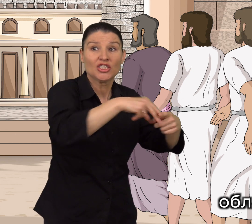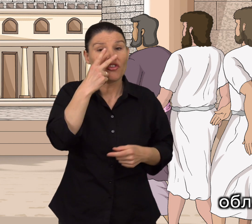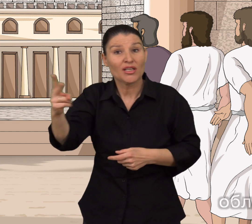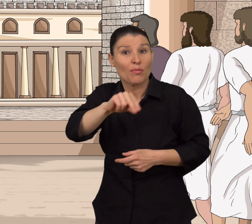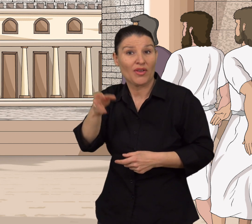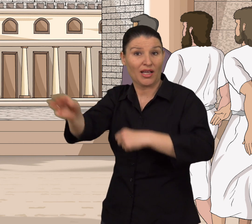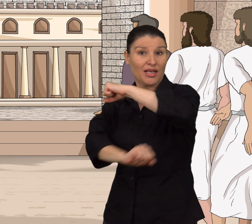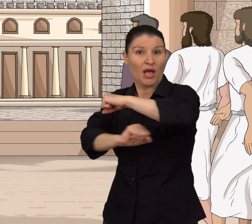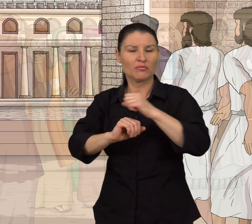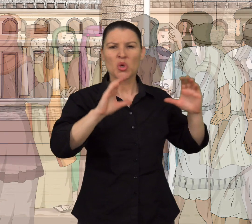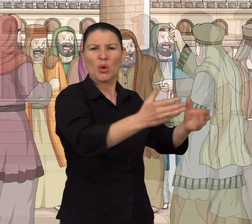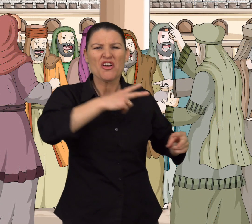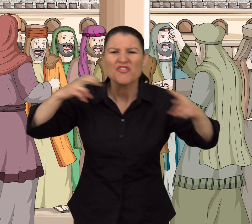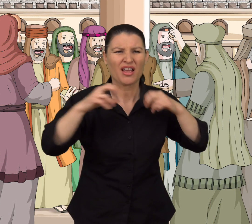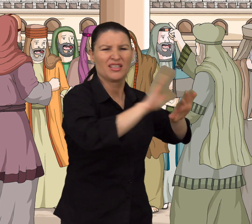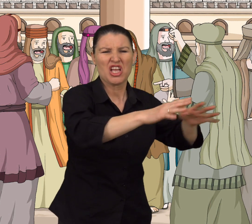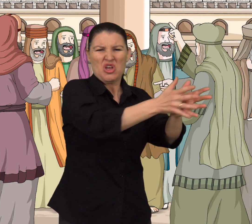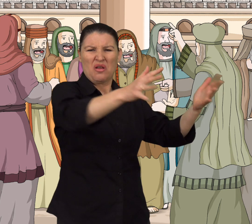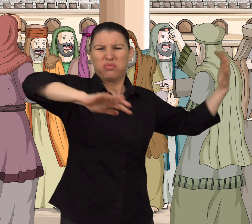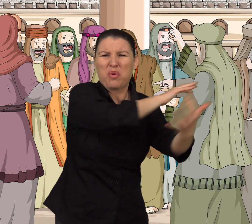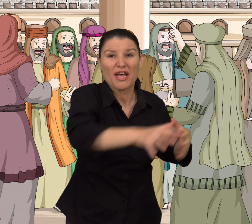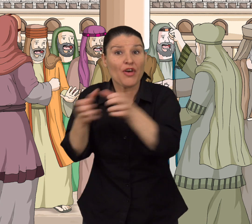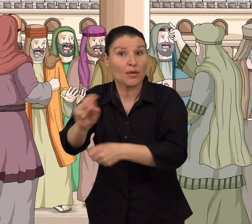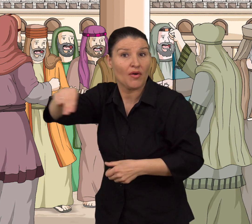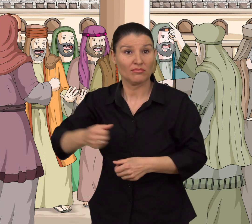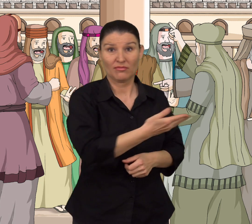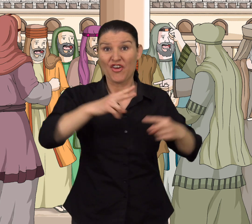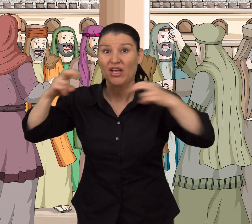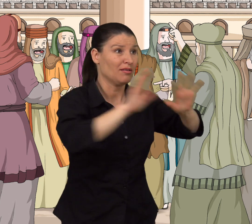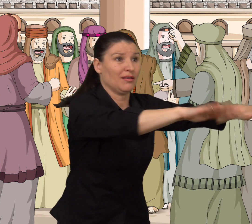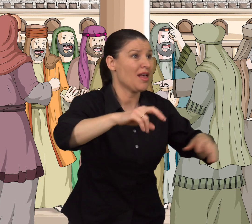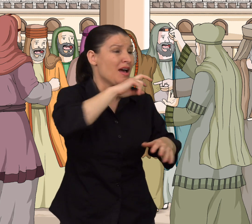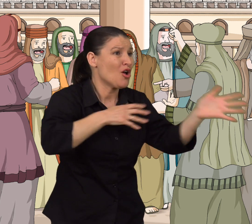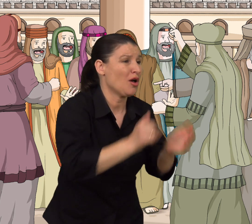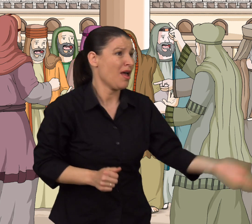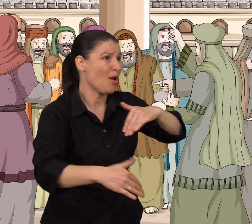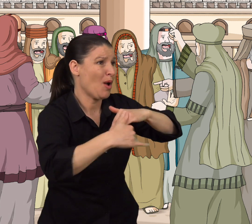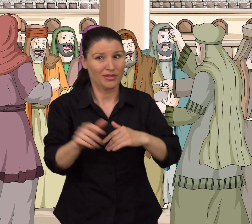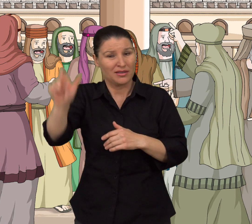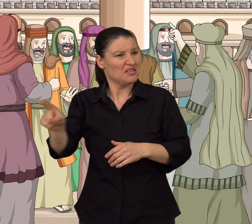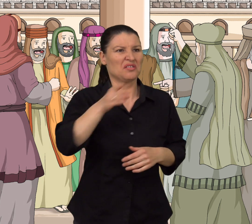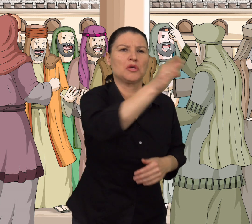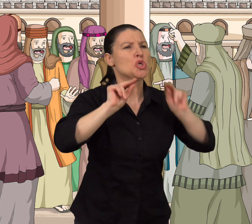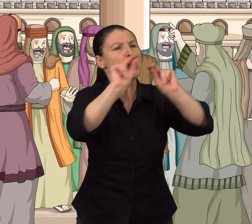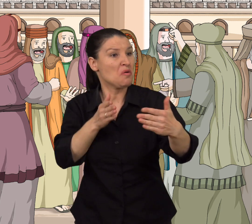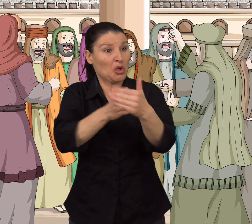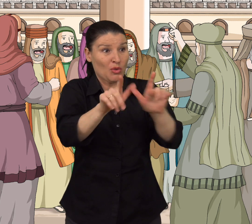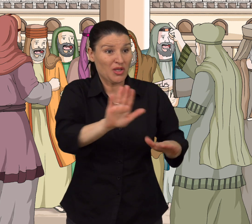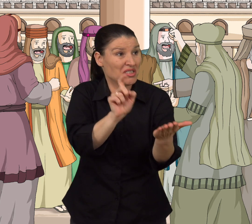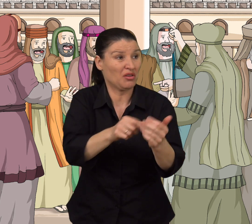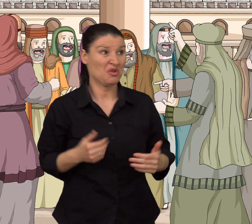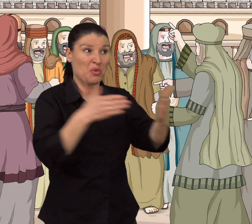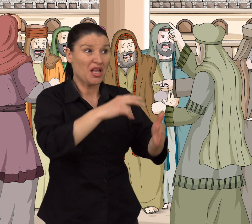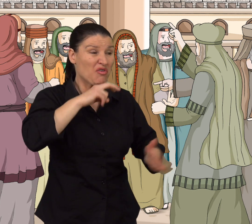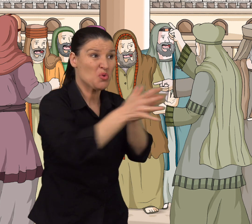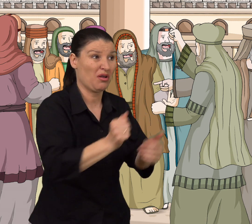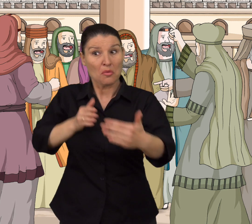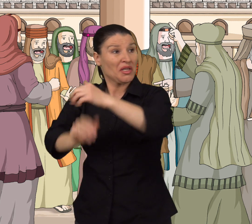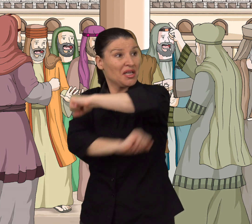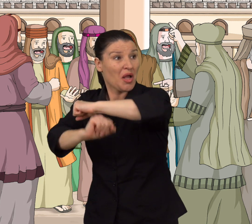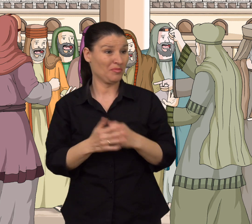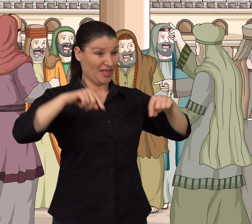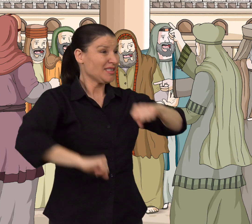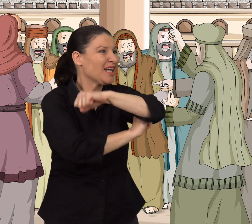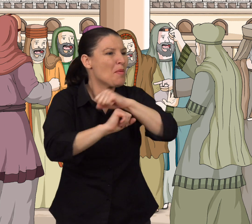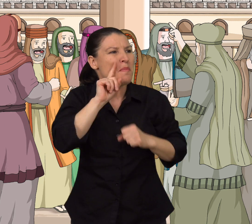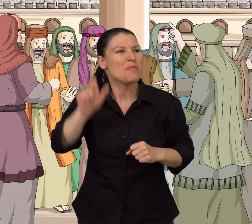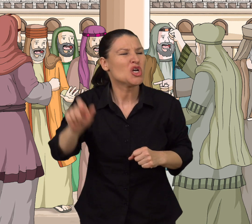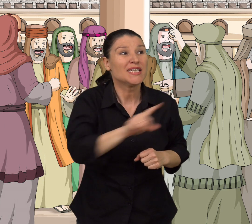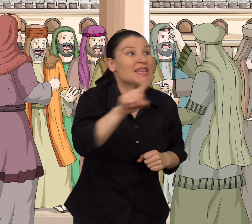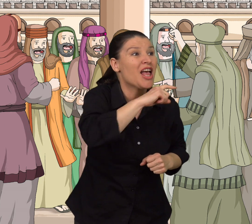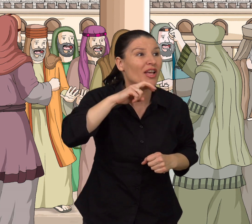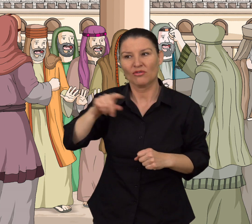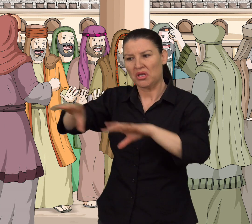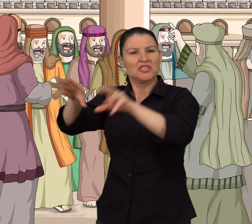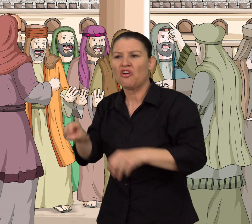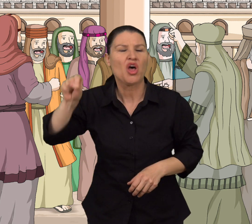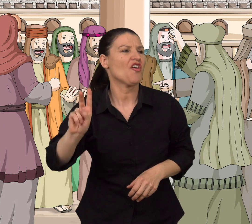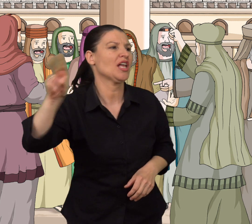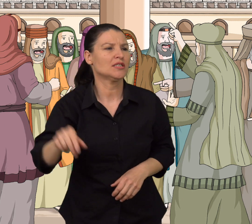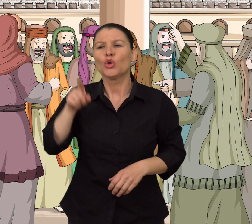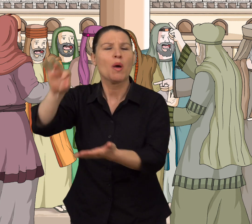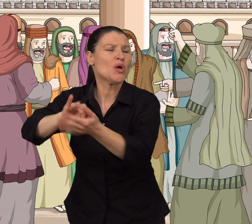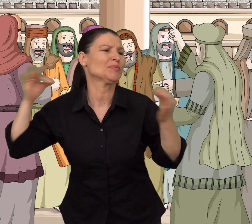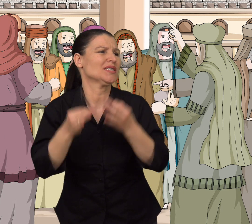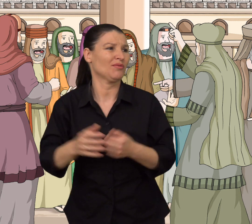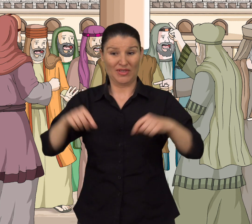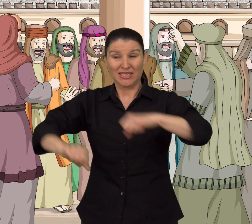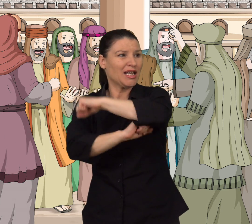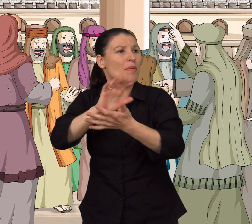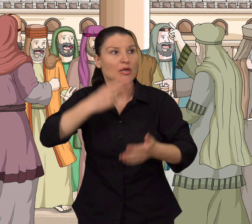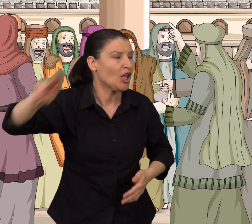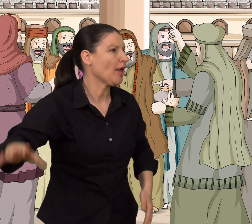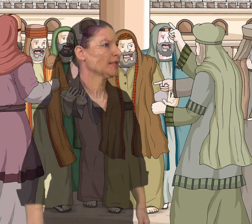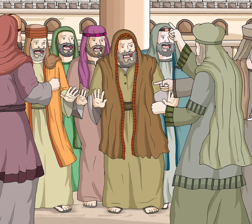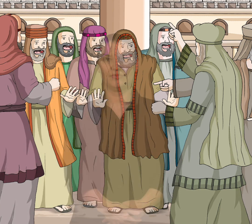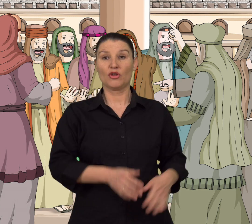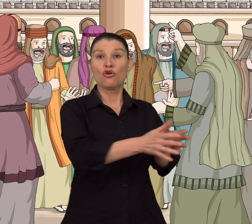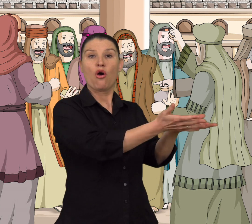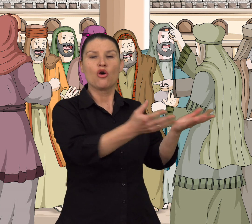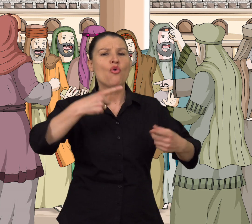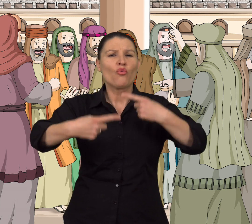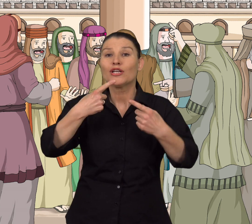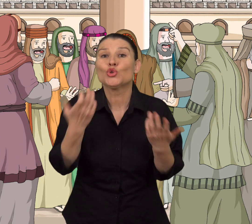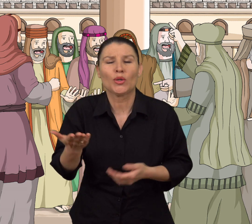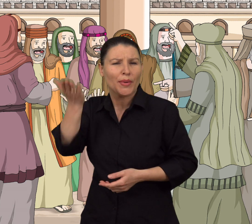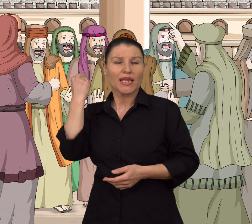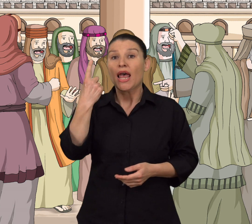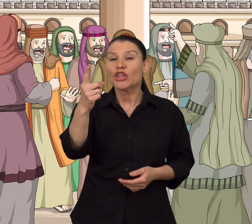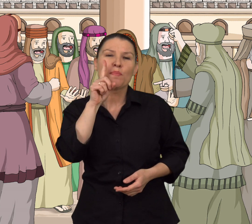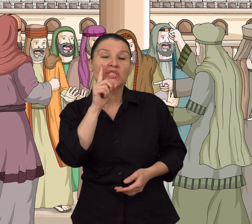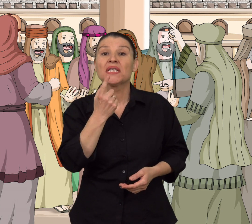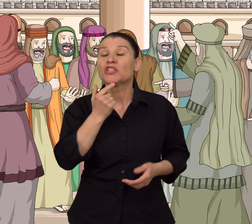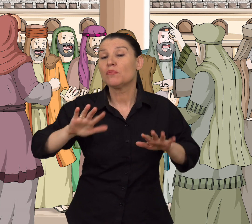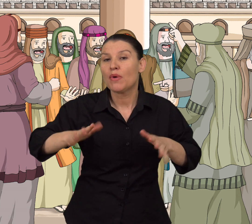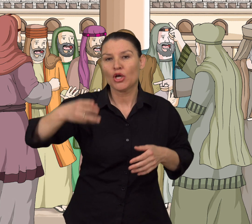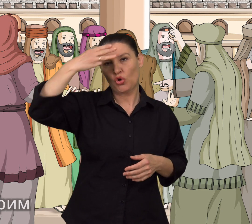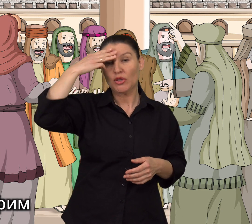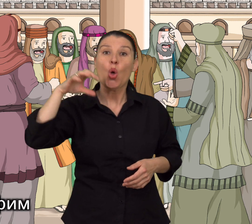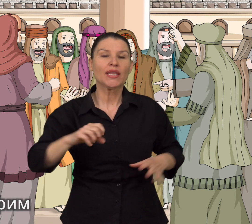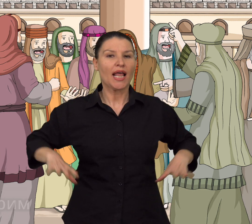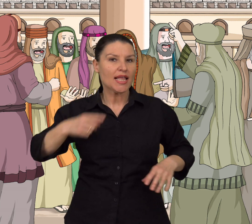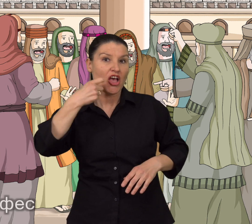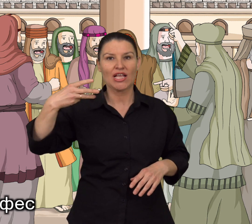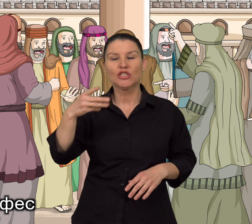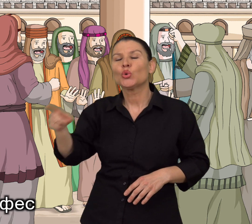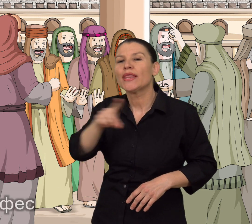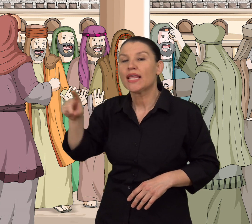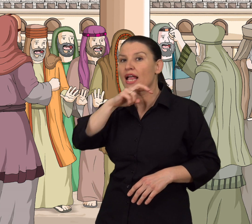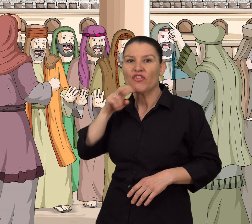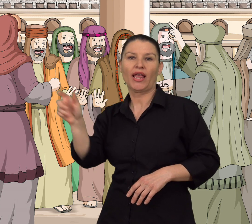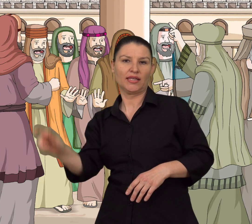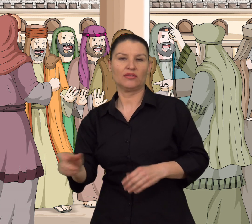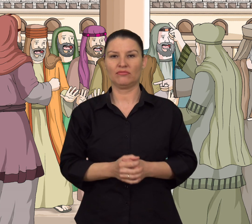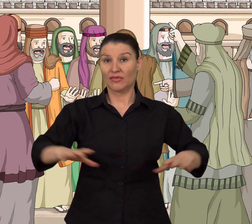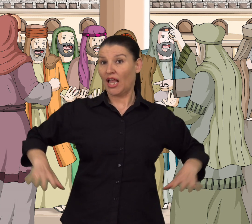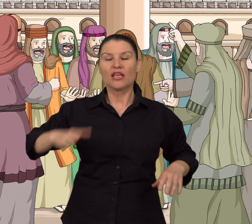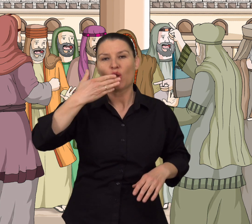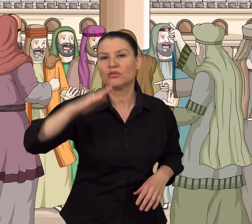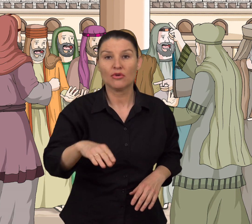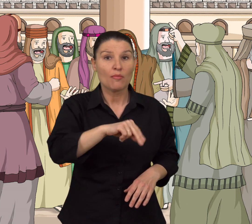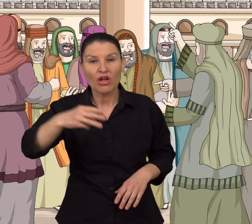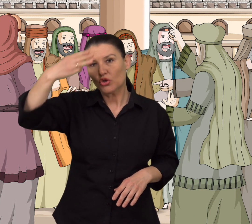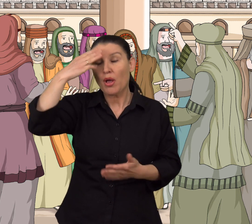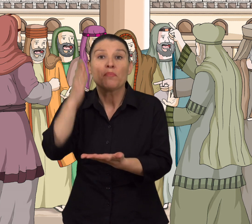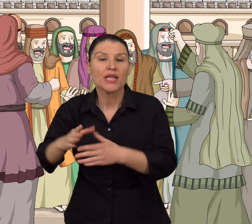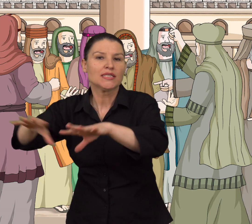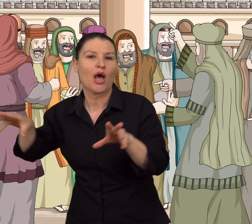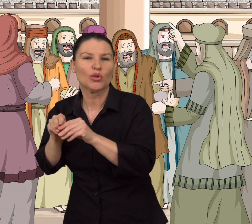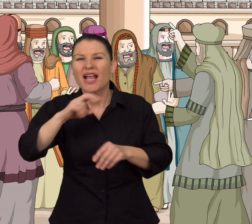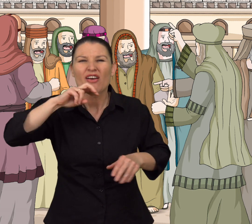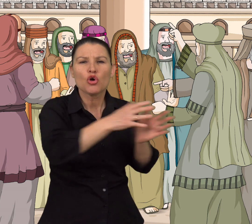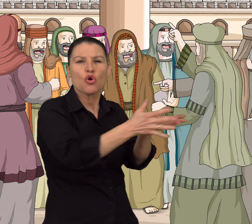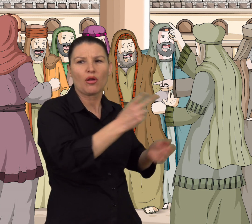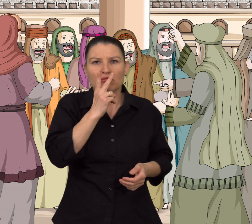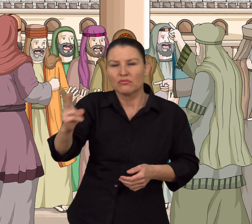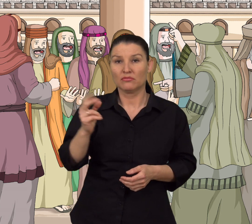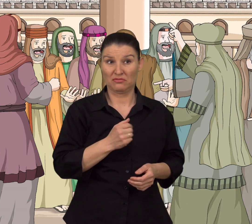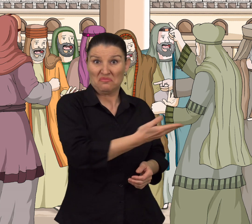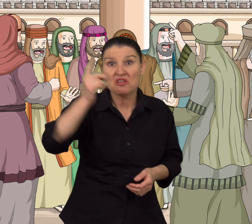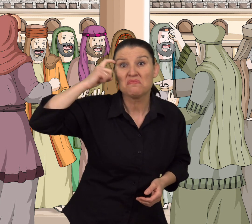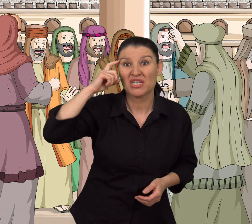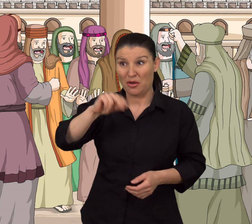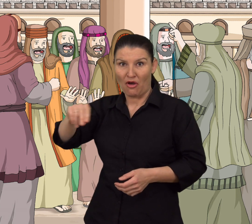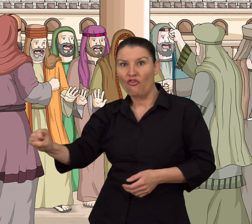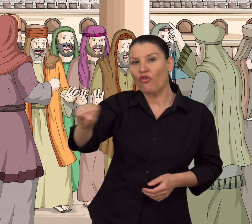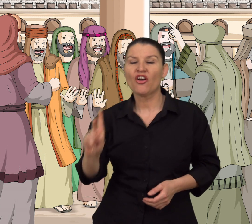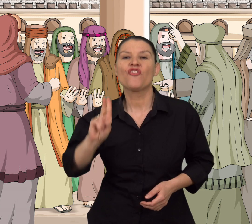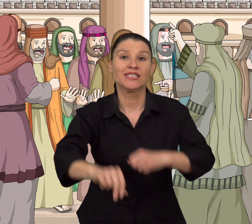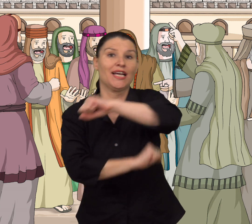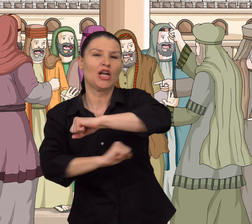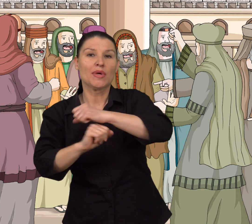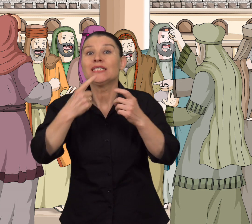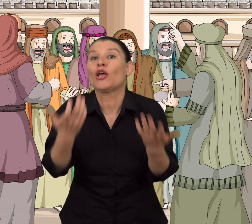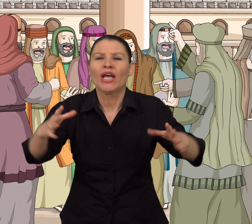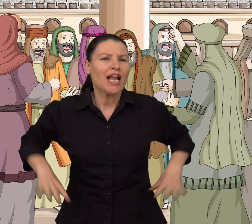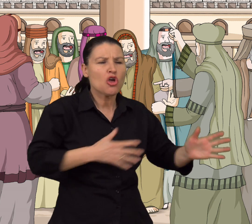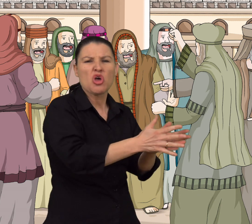When the seven days were almost over, some Jews from the province of Asia saw Paul at the temple. They stirred up the whole crowd and seized him, crying out, “Men of Israel, help us! This is the man who teaches everywhere against our people and against our law and against this place. Furthermore, he has brought Greeks into the temple and defiled this holy place.”